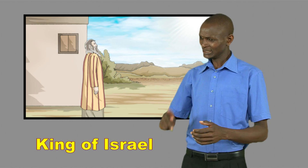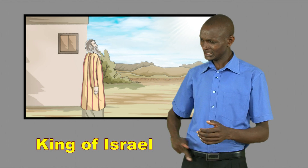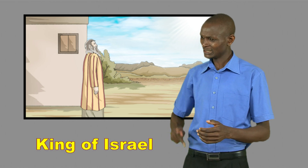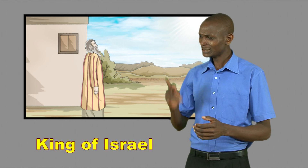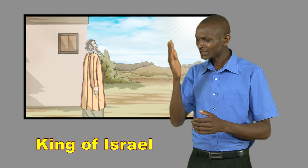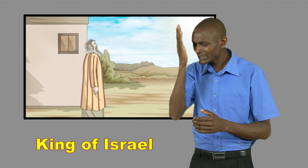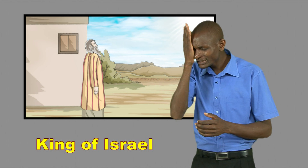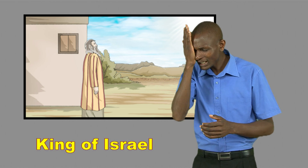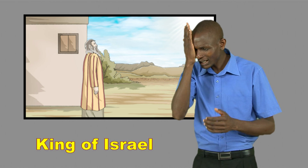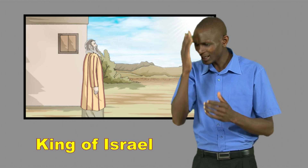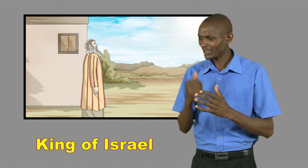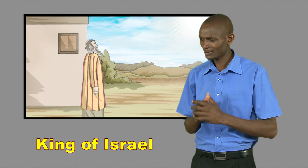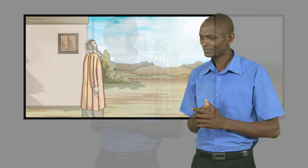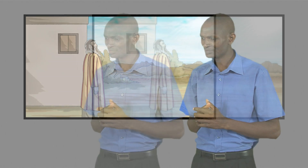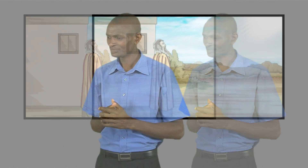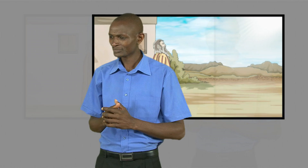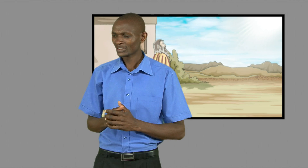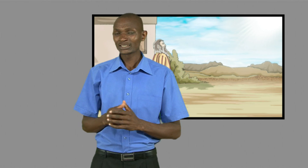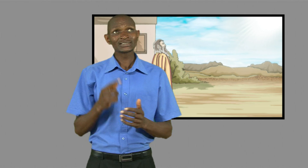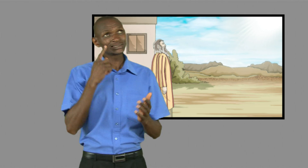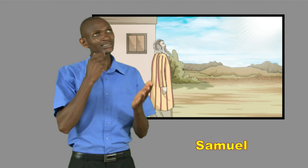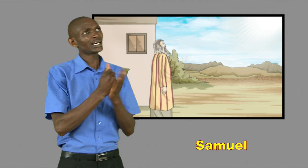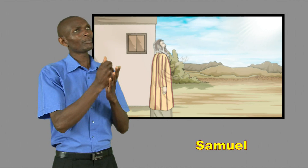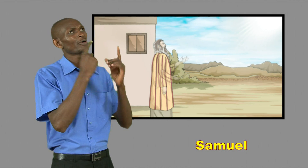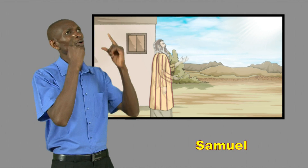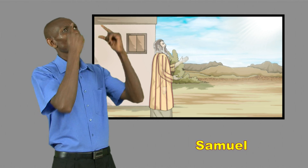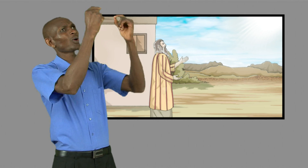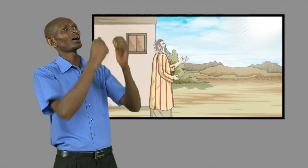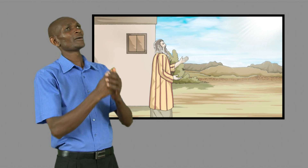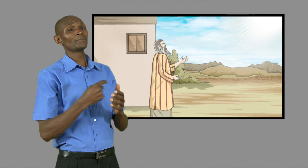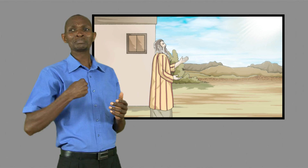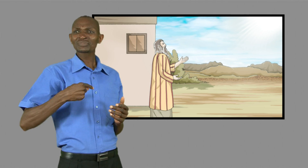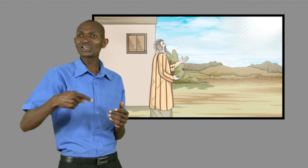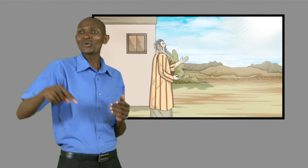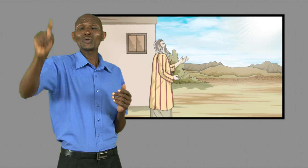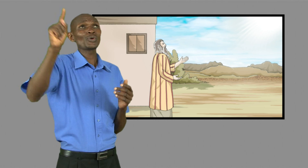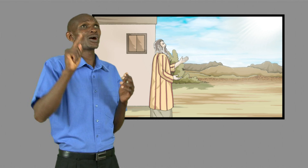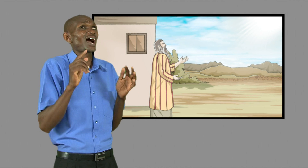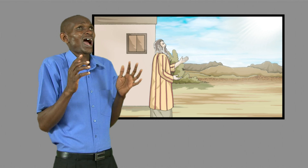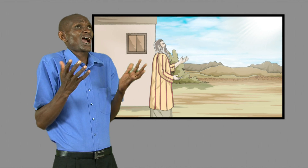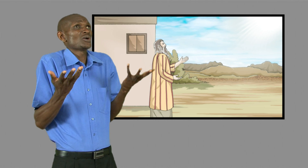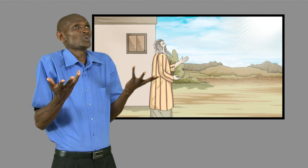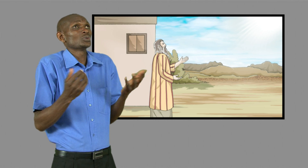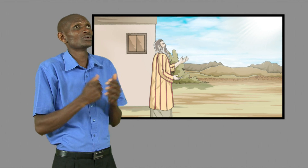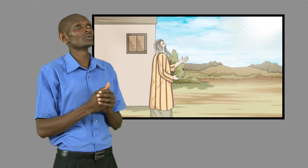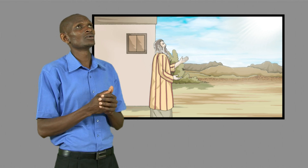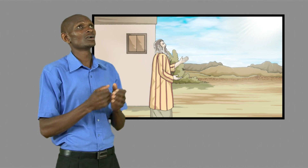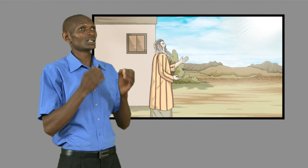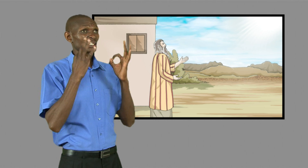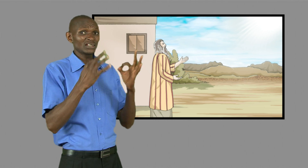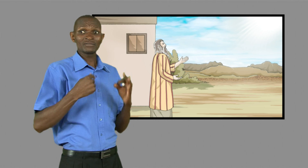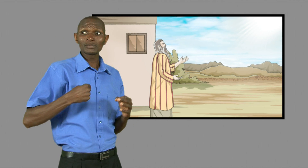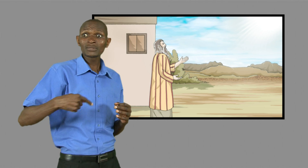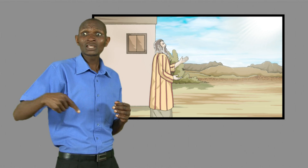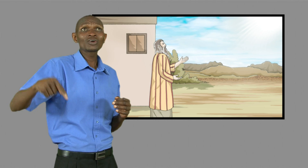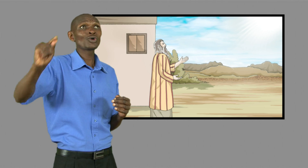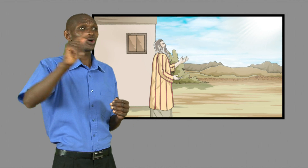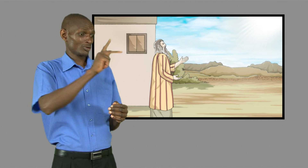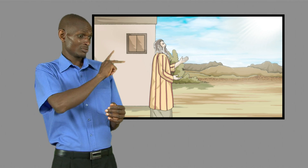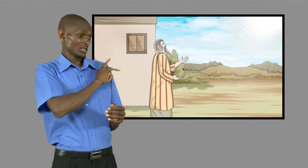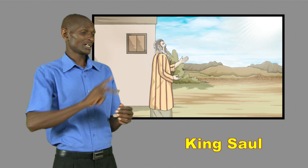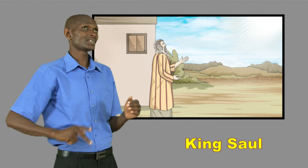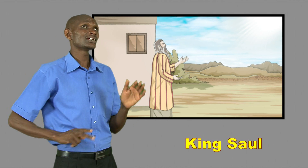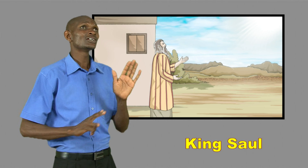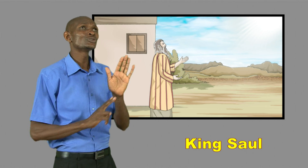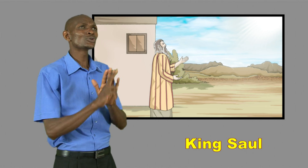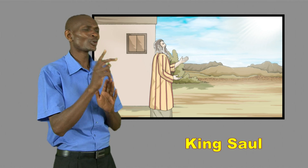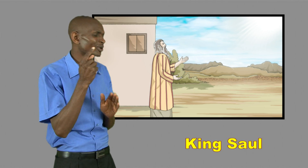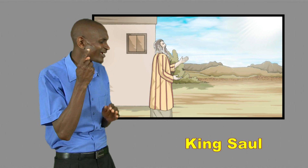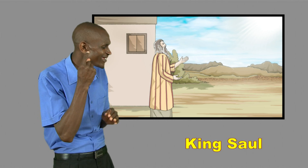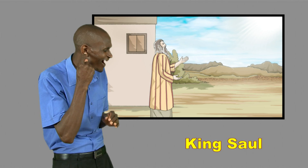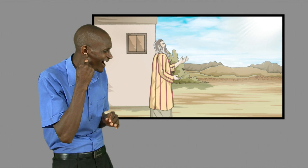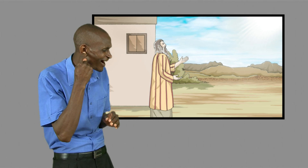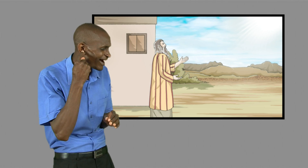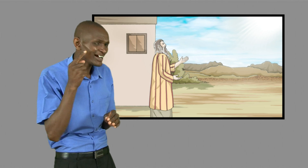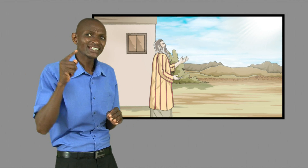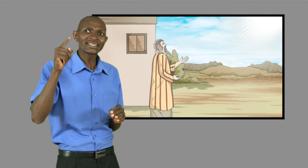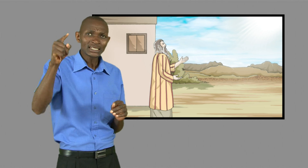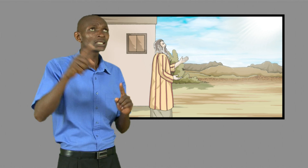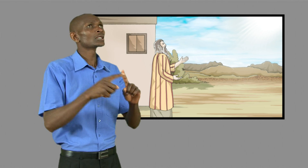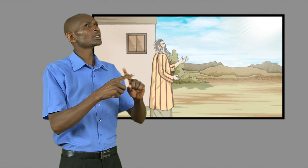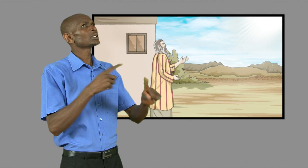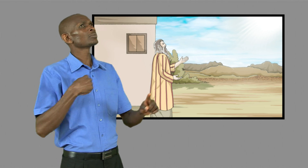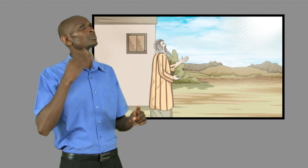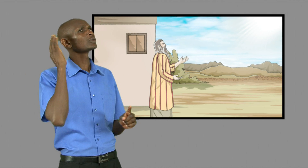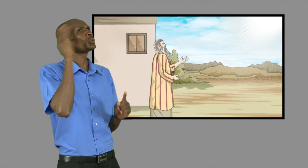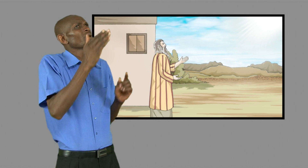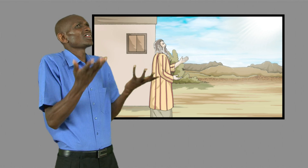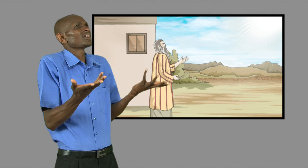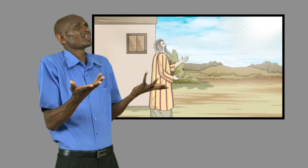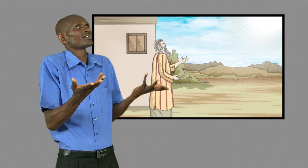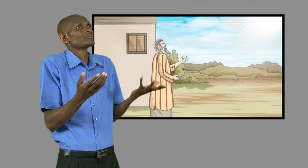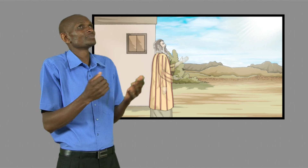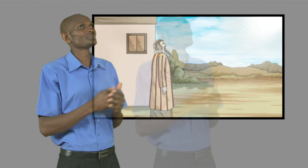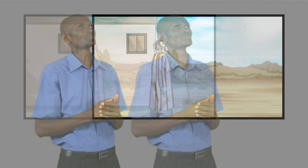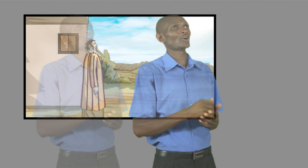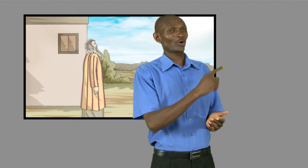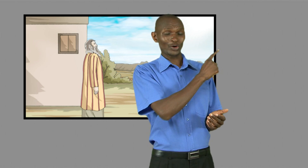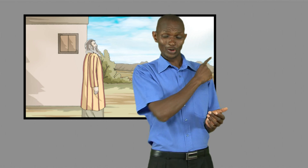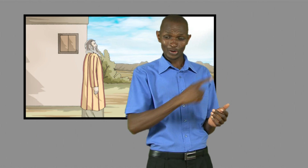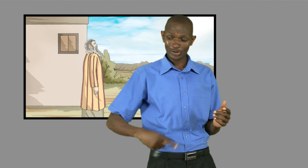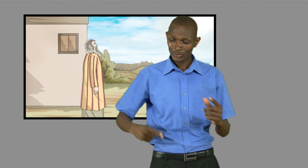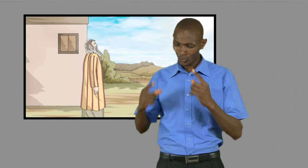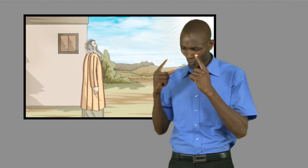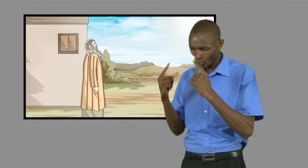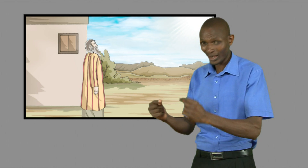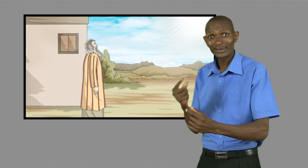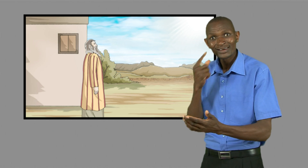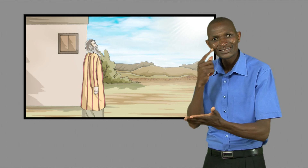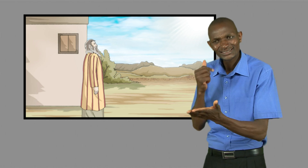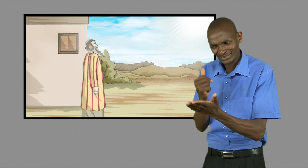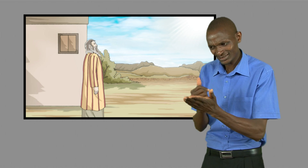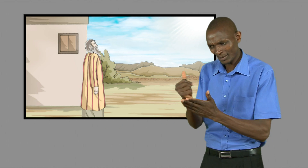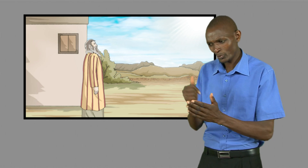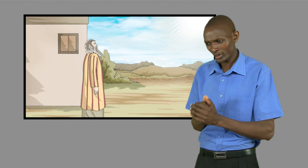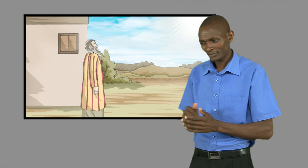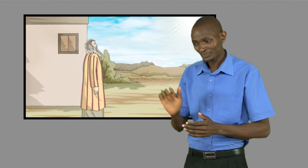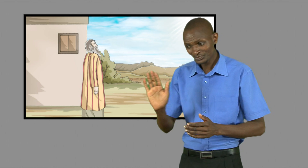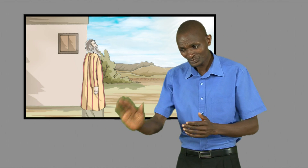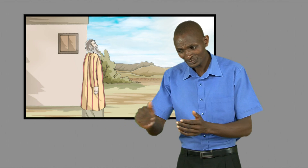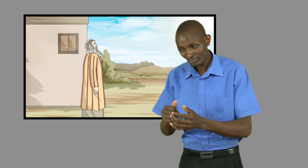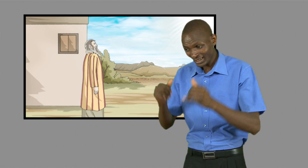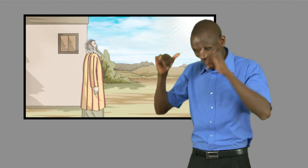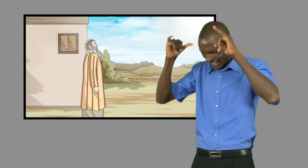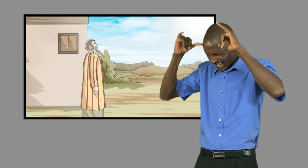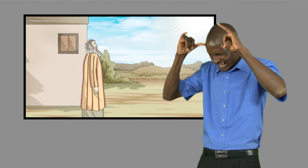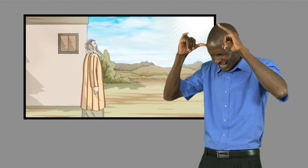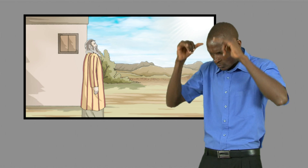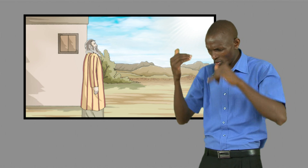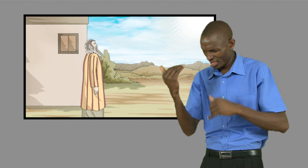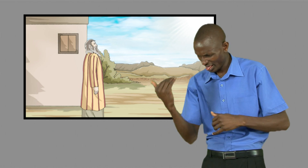“How can I go?” Samuel asked. “Saul will hear of it and kill me!”